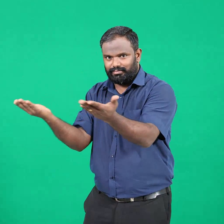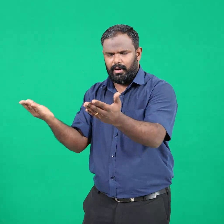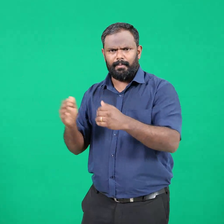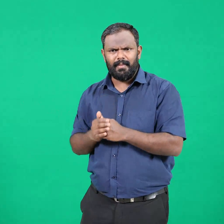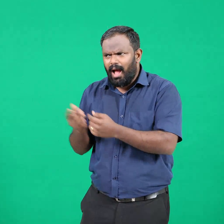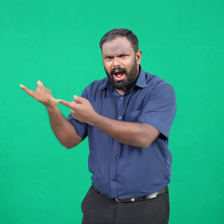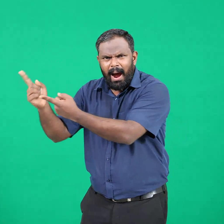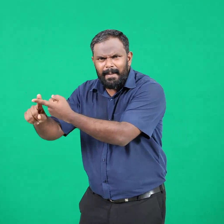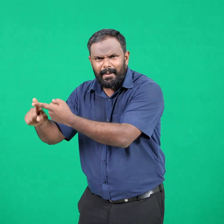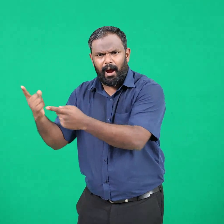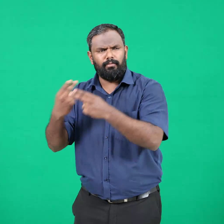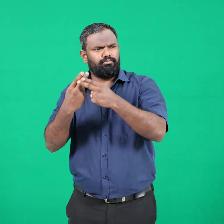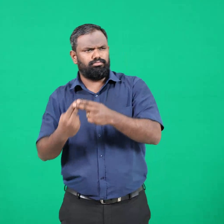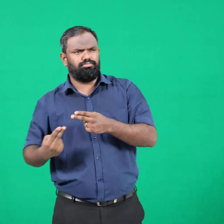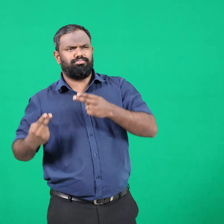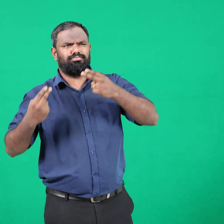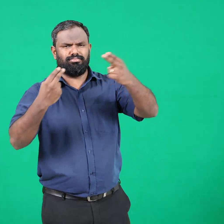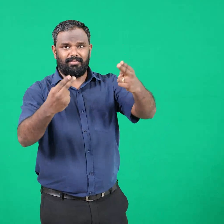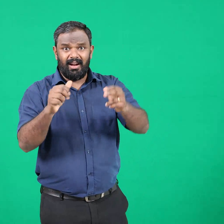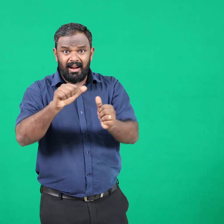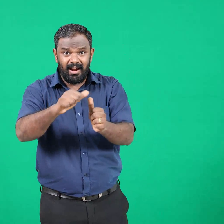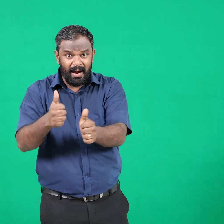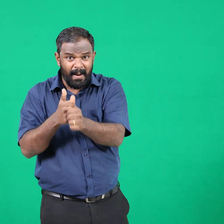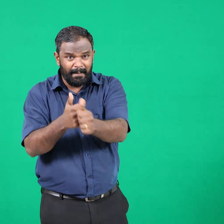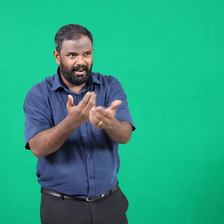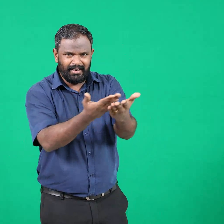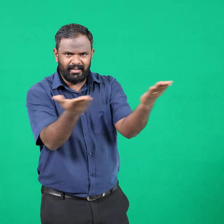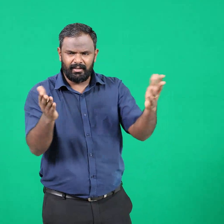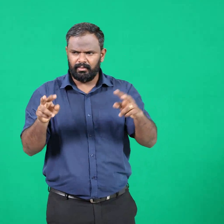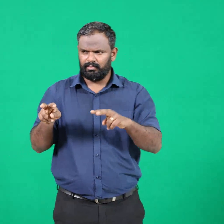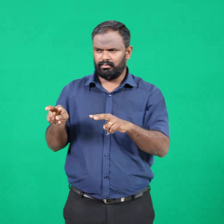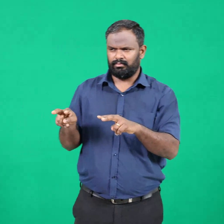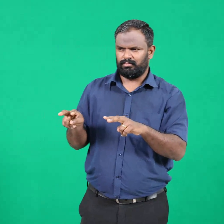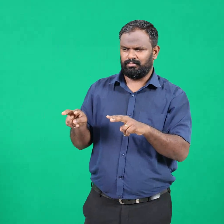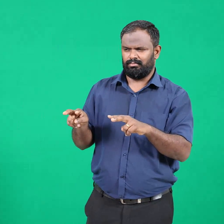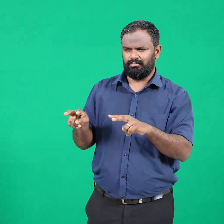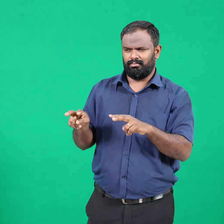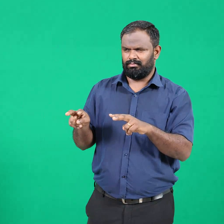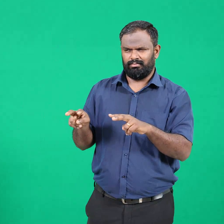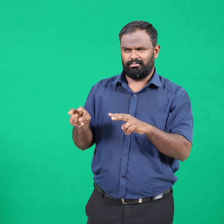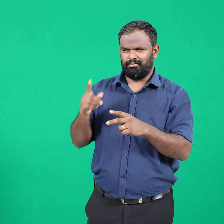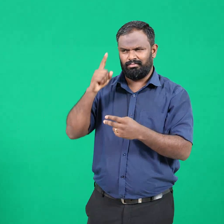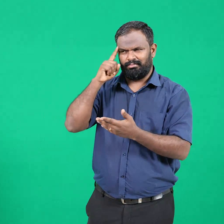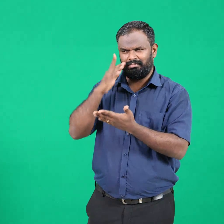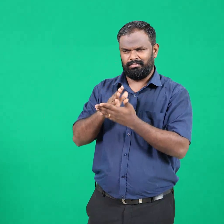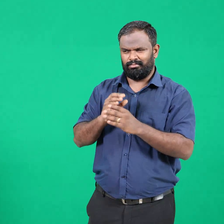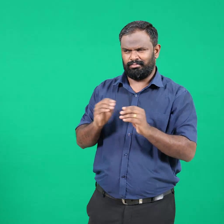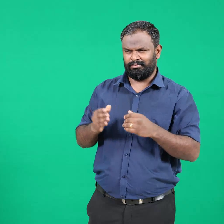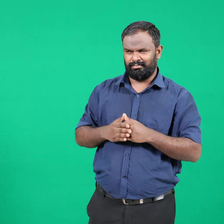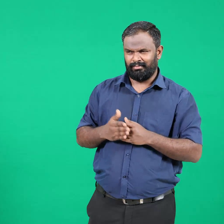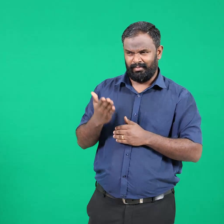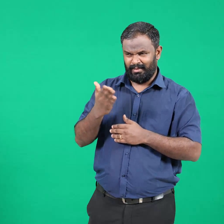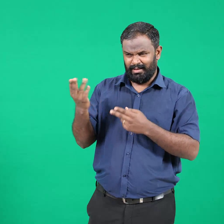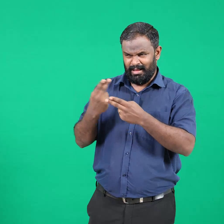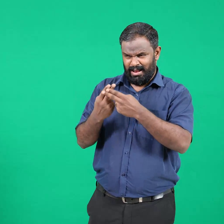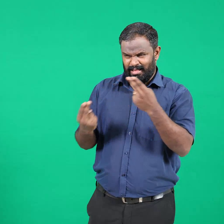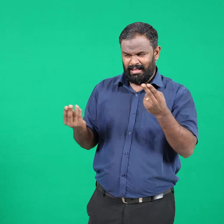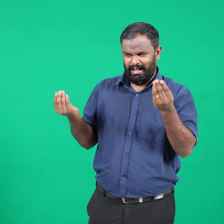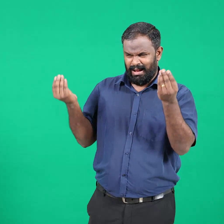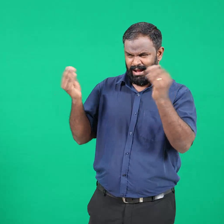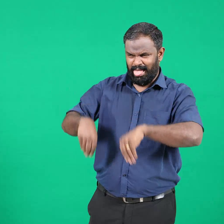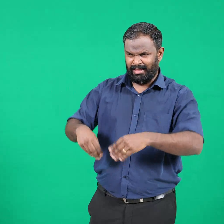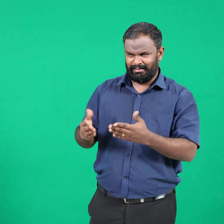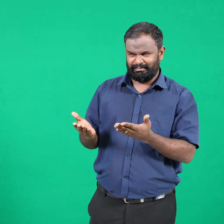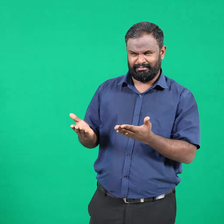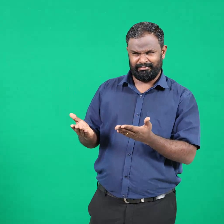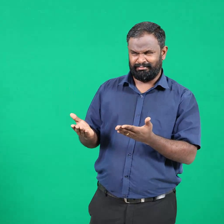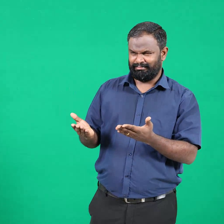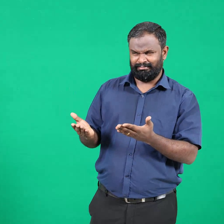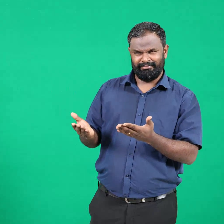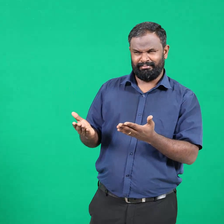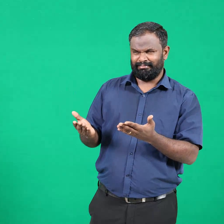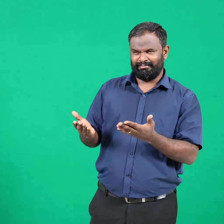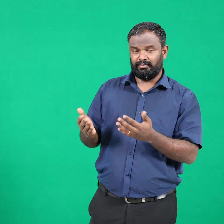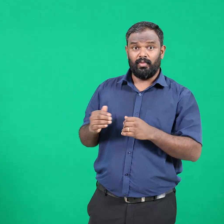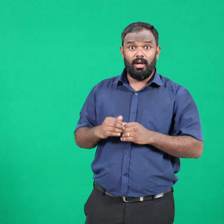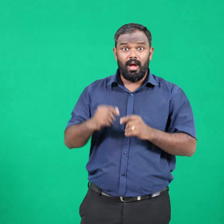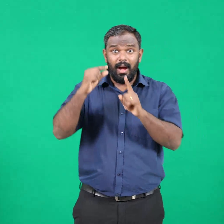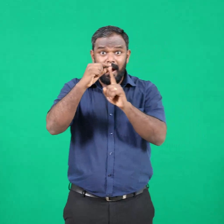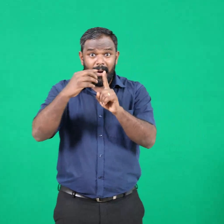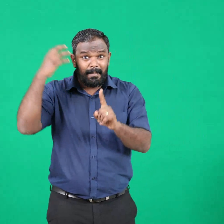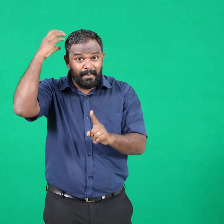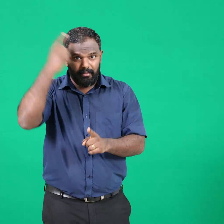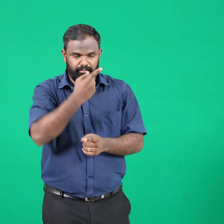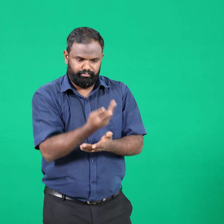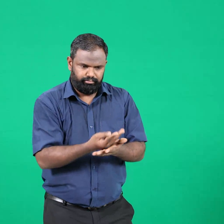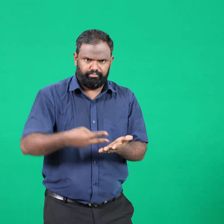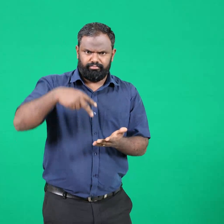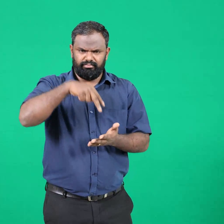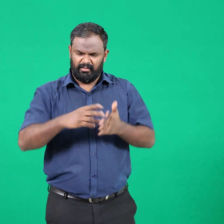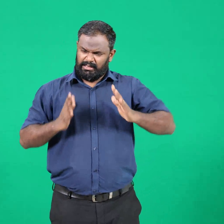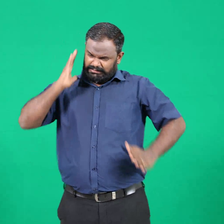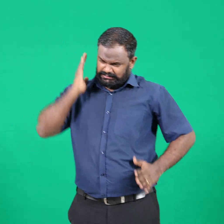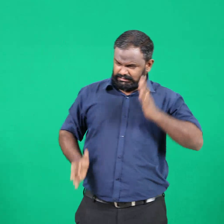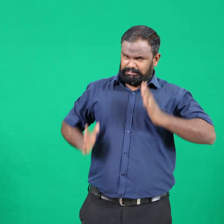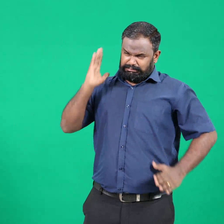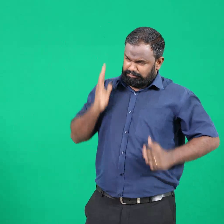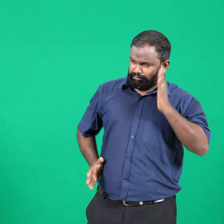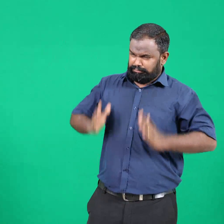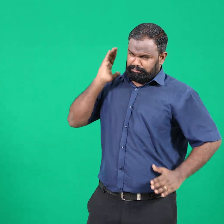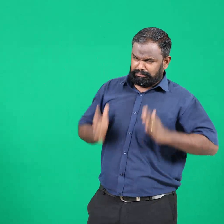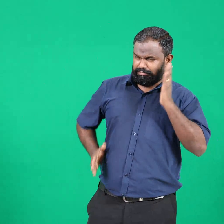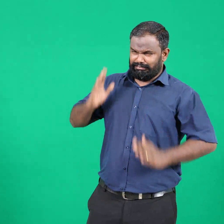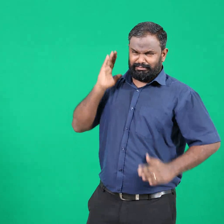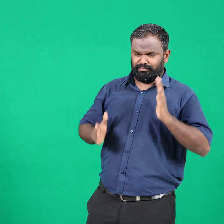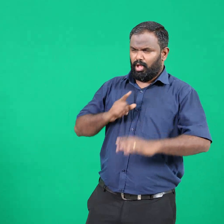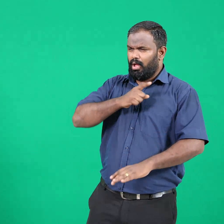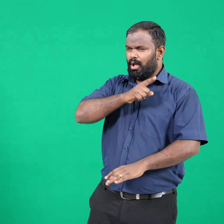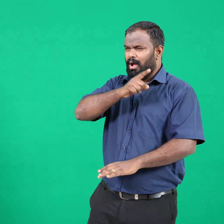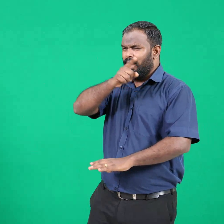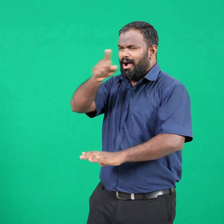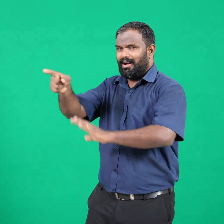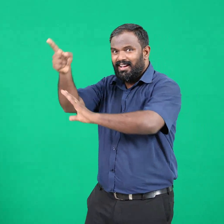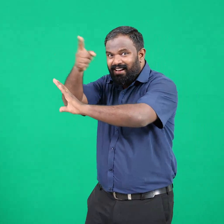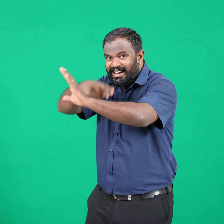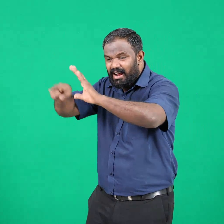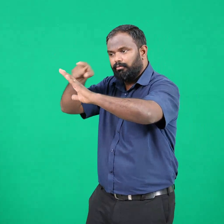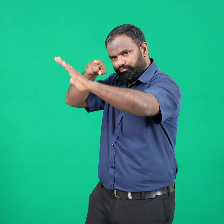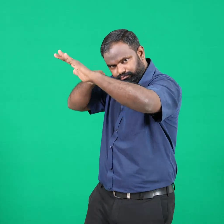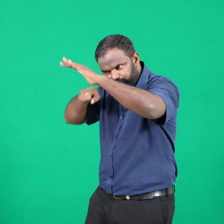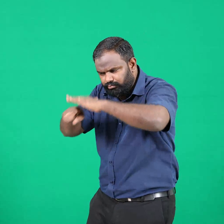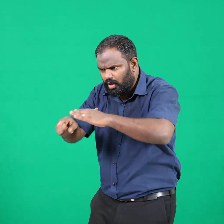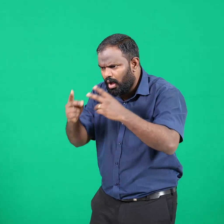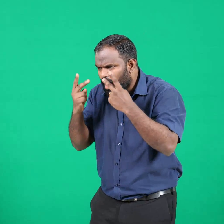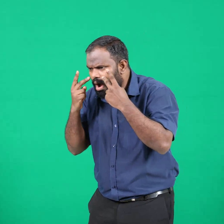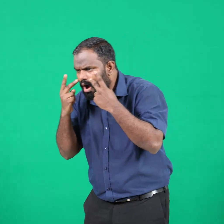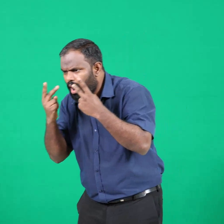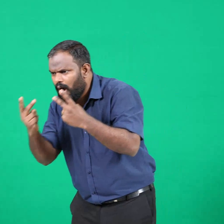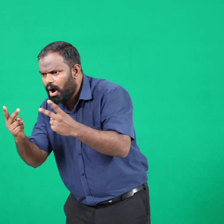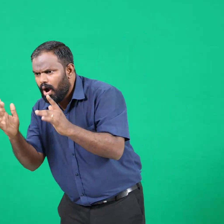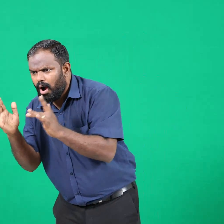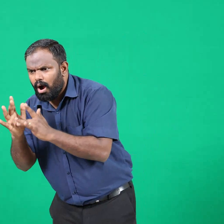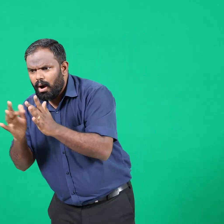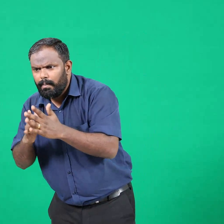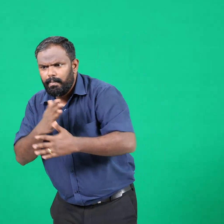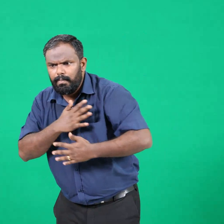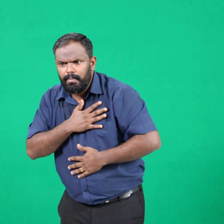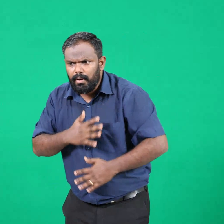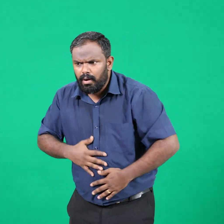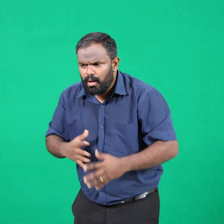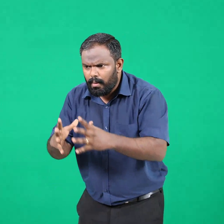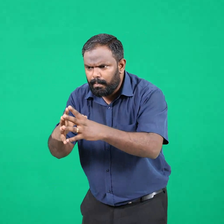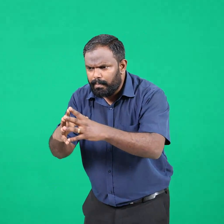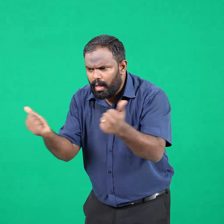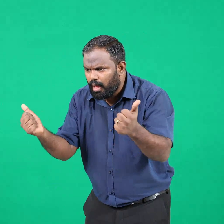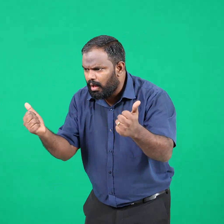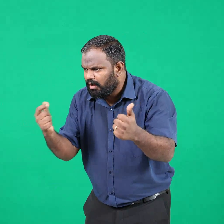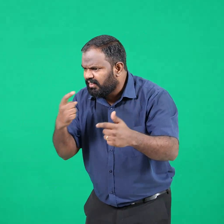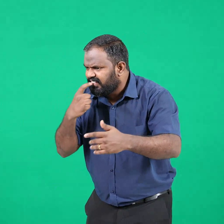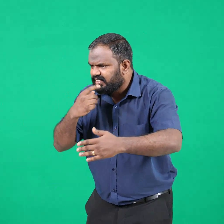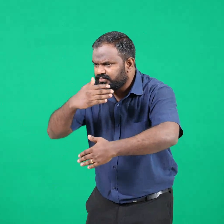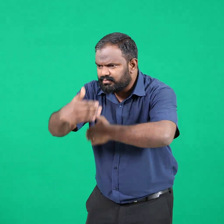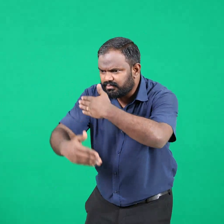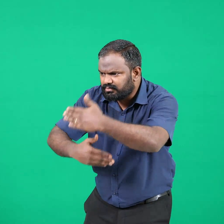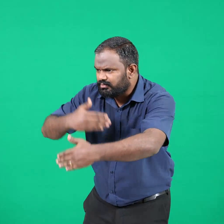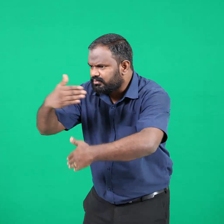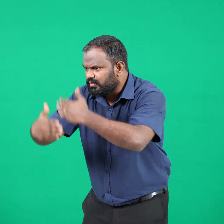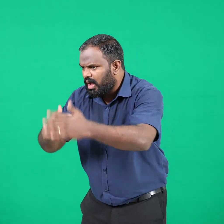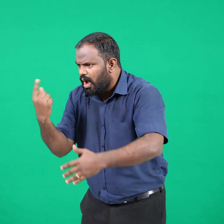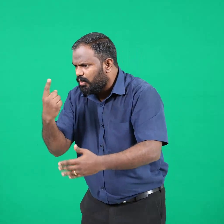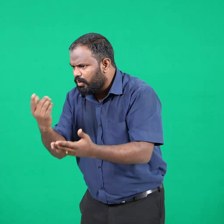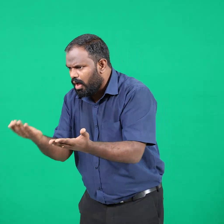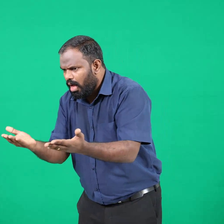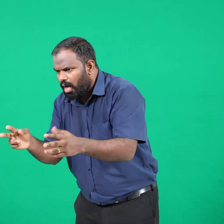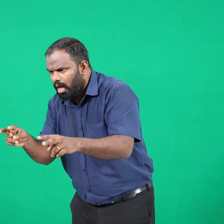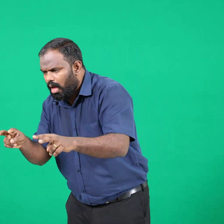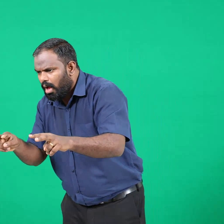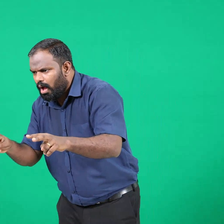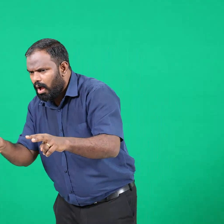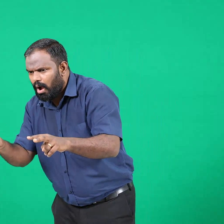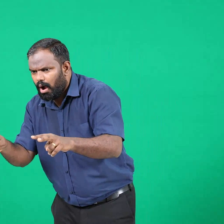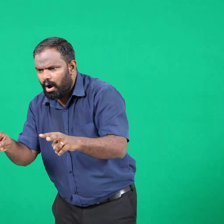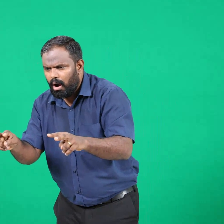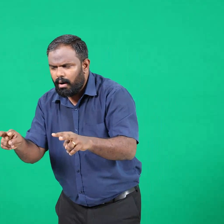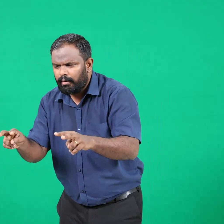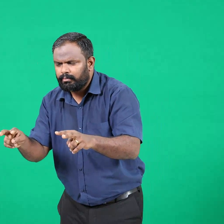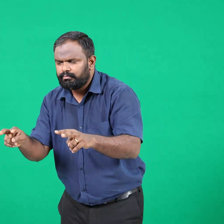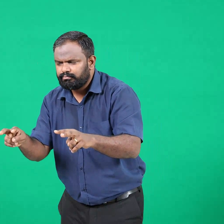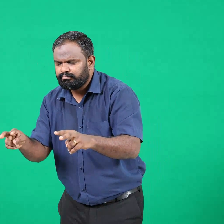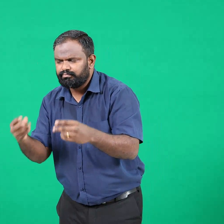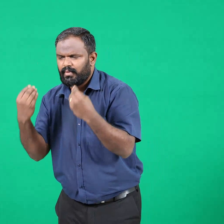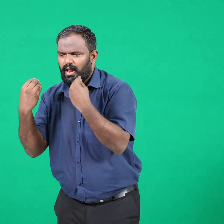But their words seemed like nonsense to them, and they did not believe the women. Peter, however, got up and ran to the tomb.